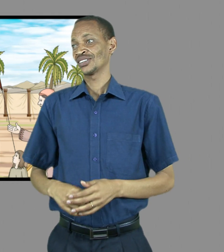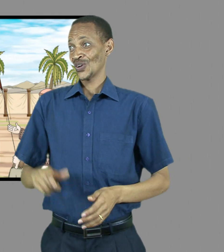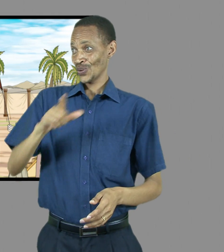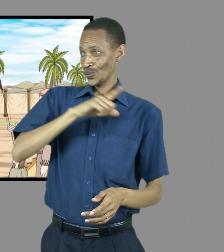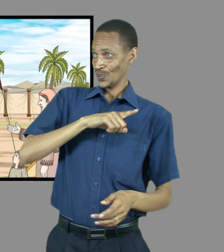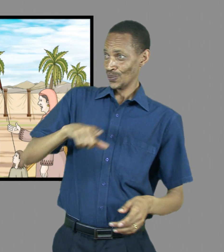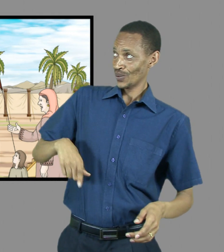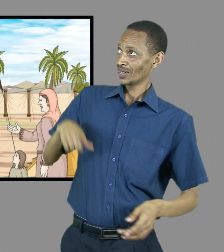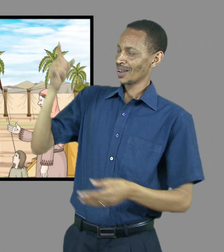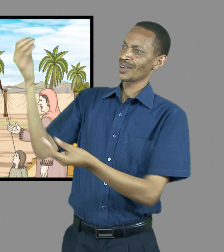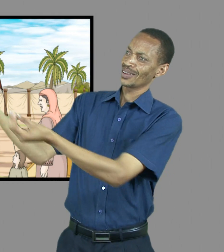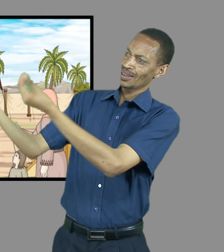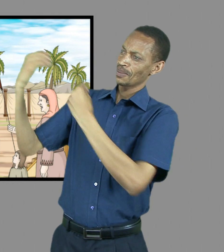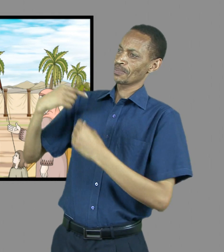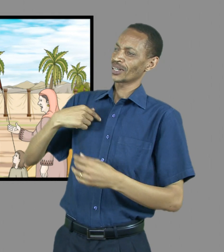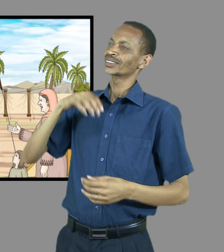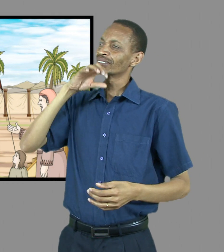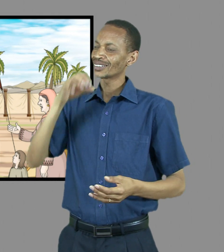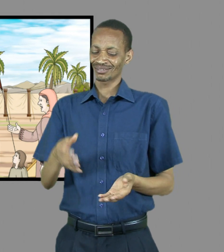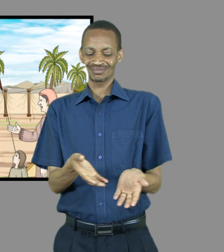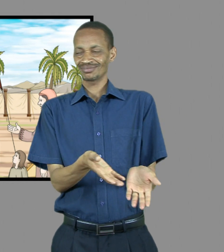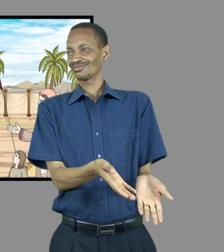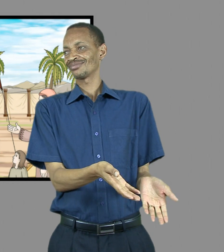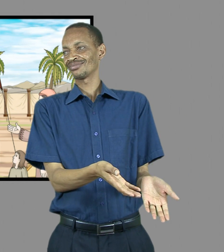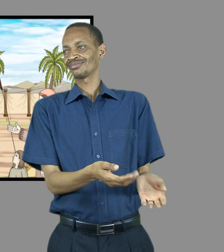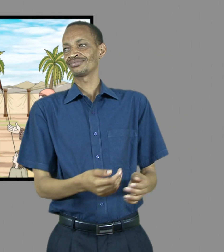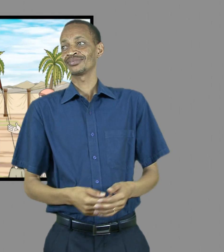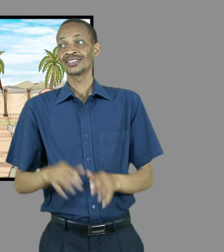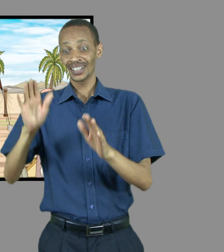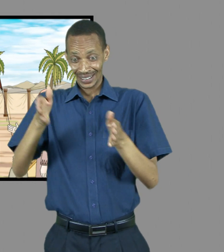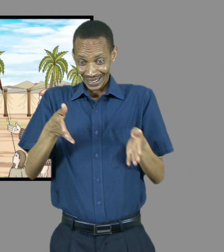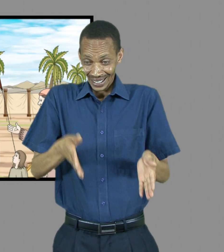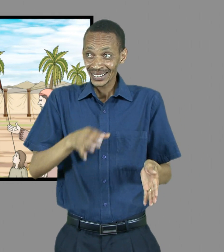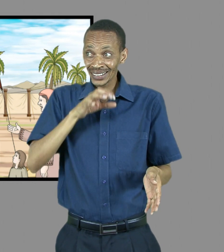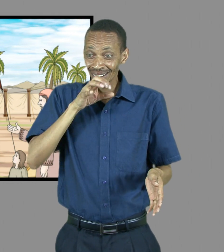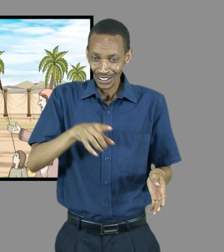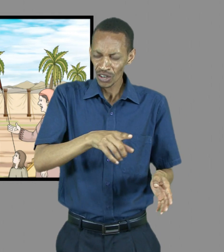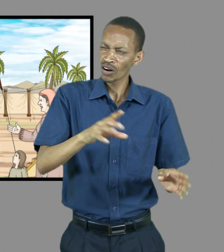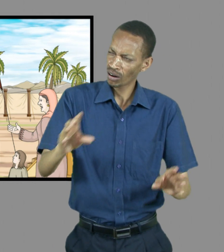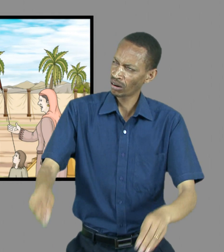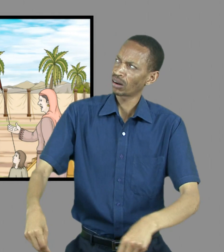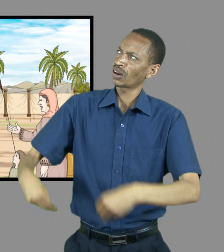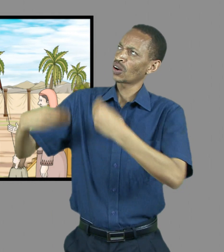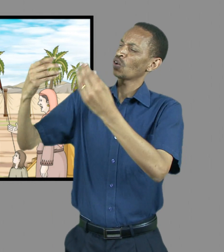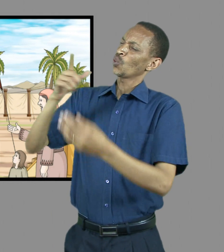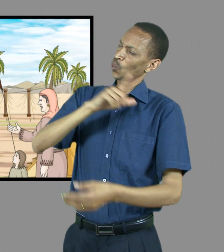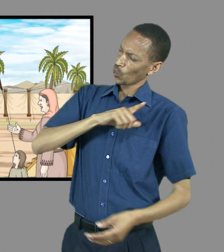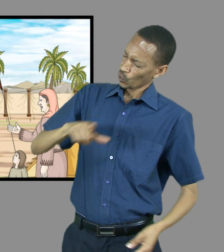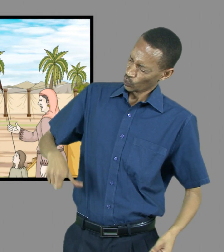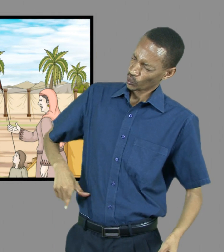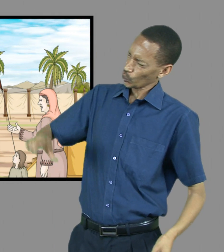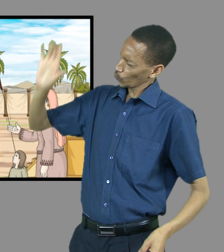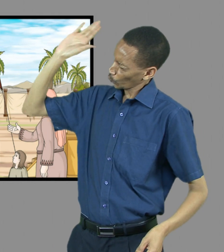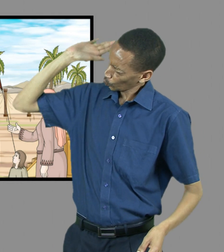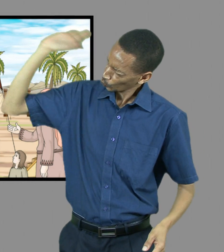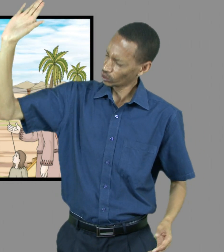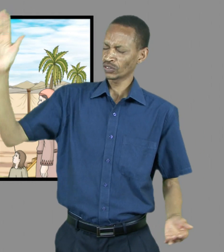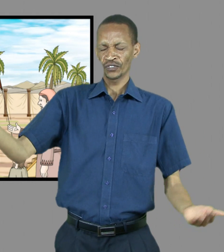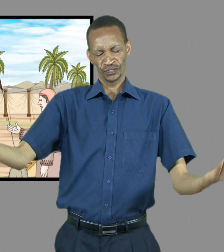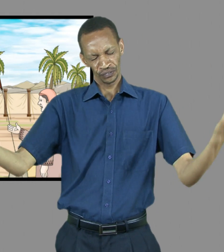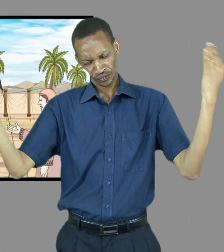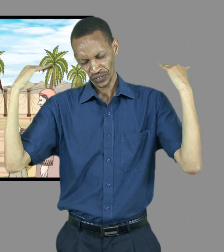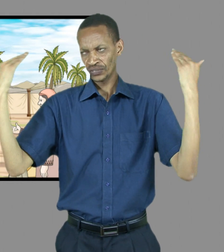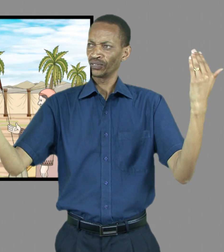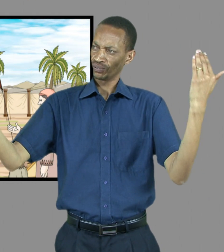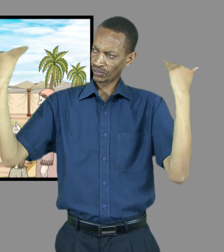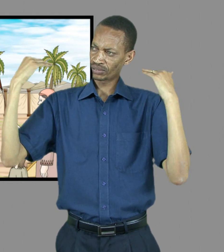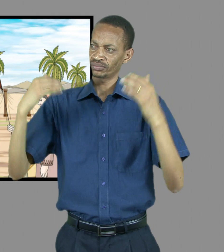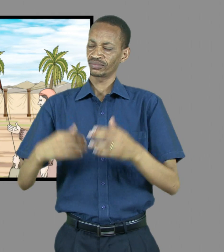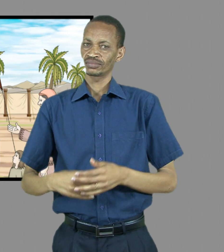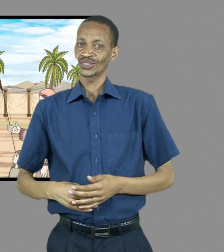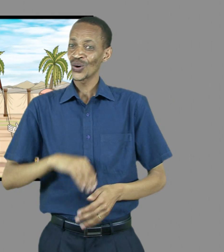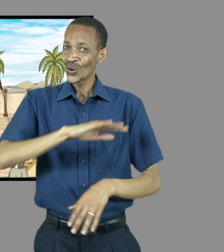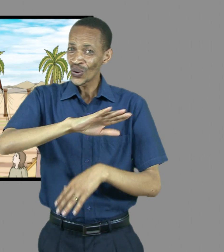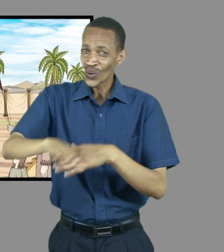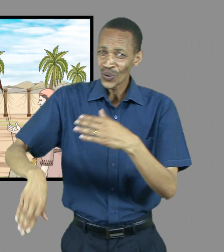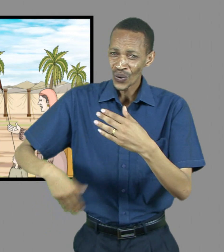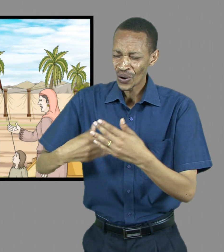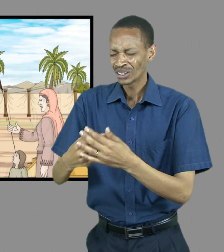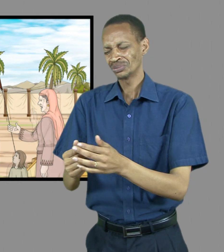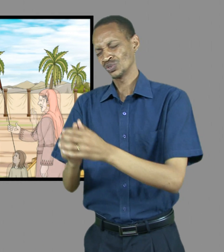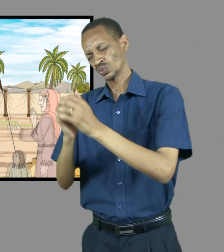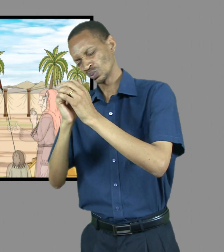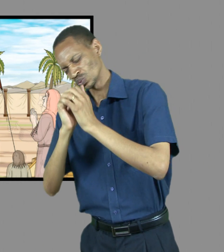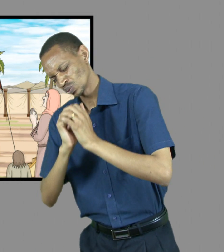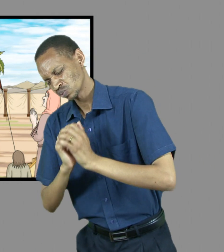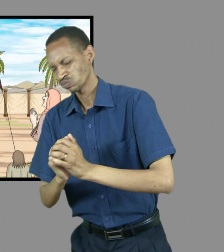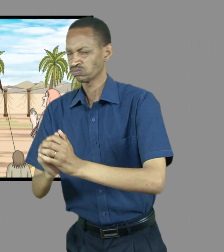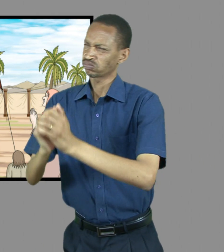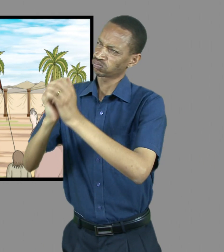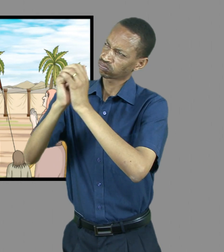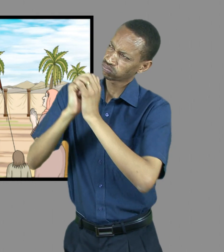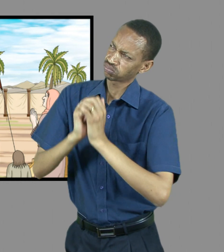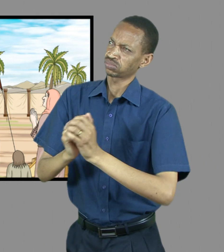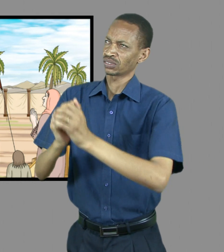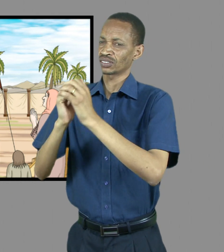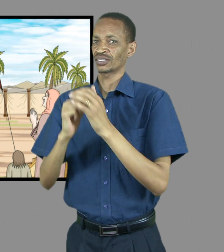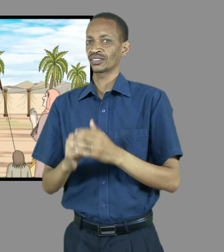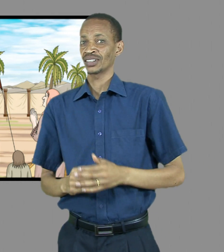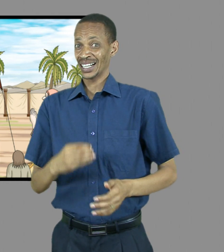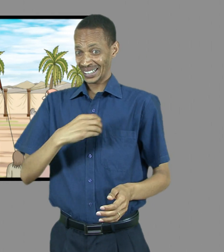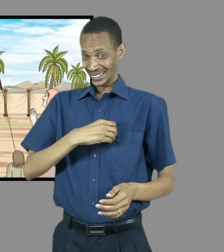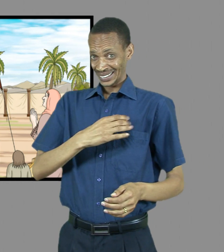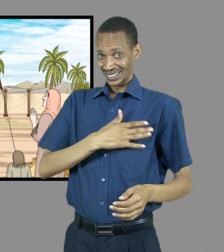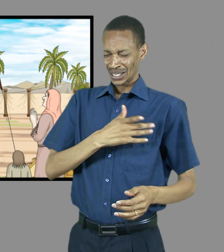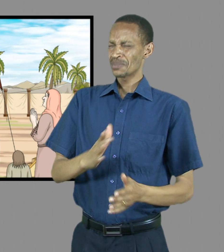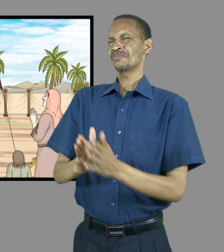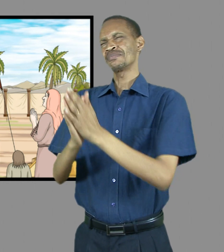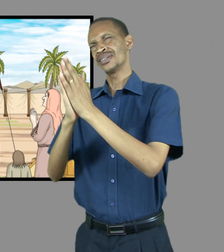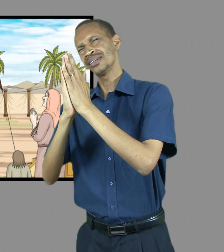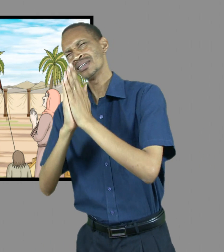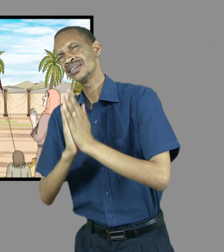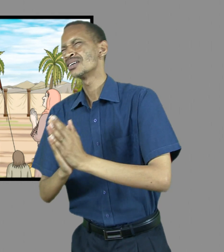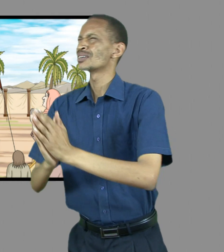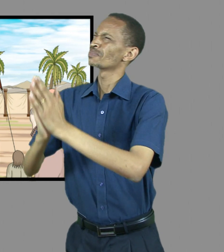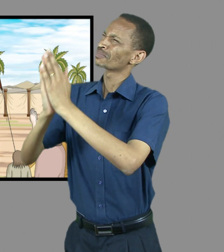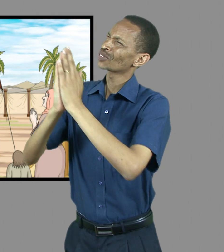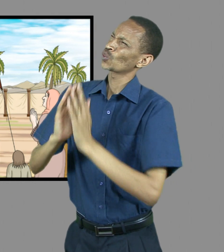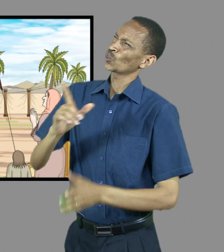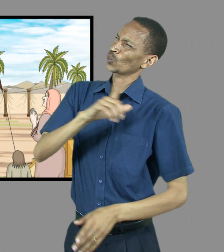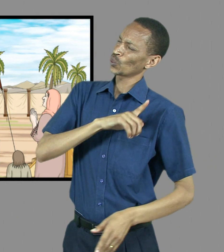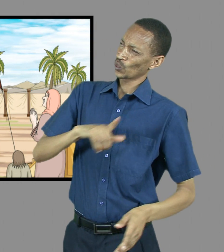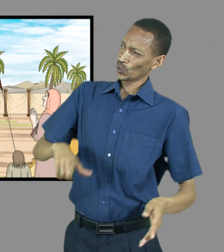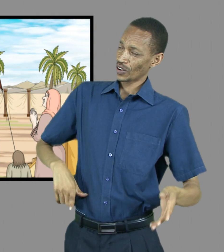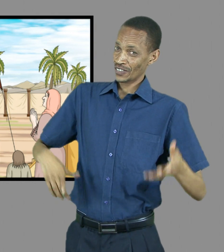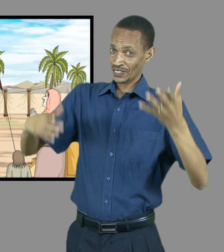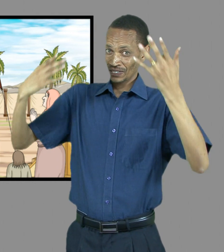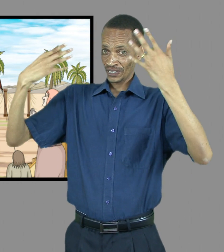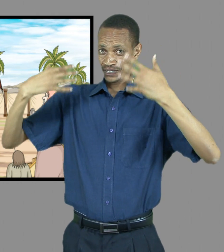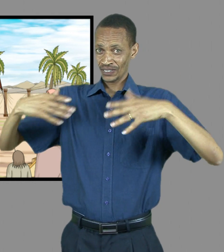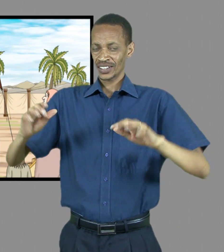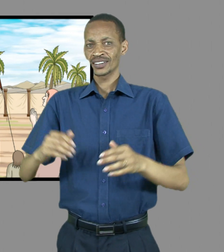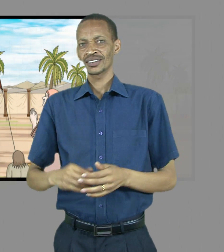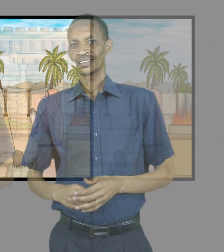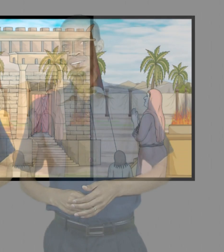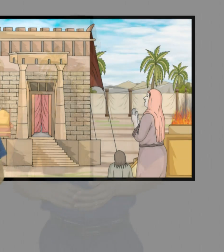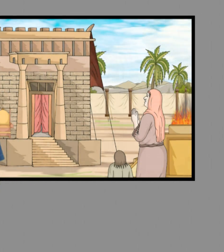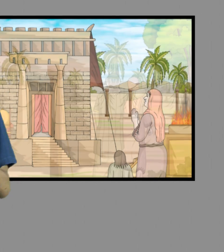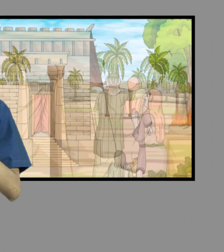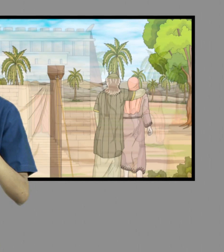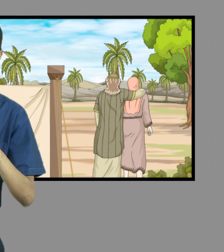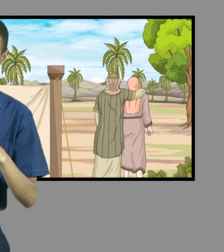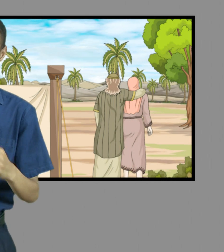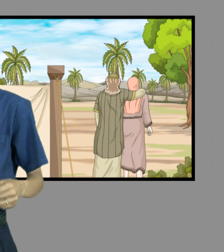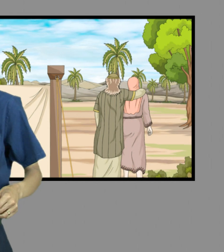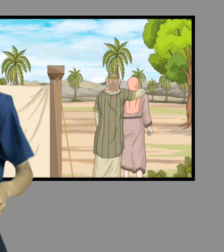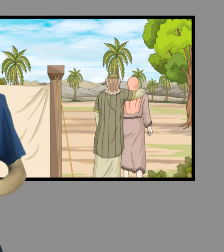At that time Hannah prayed: “My heart rejoices in the LORD in whom my horn is exalted. My mouth speaks boldly against my enemies, for I rejoice in Your salvation.